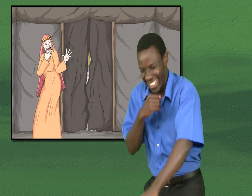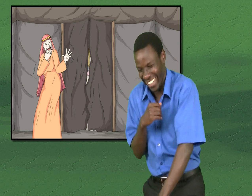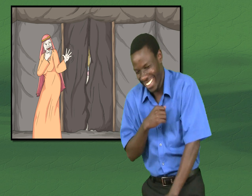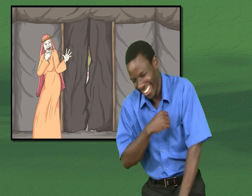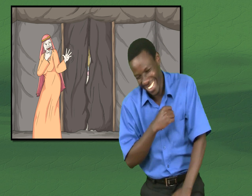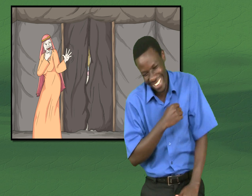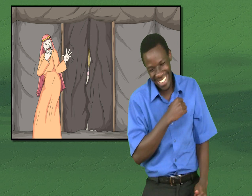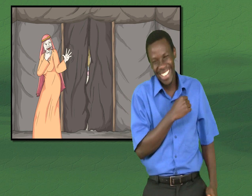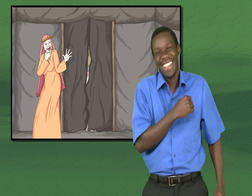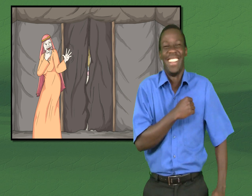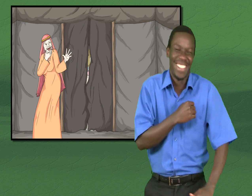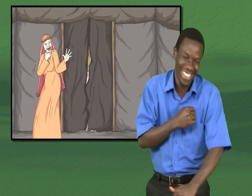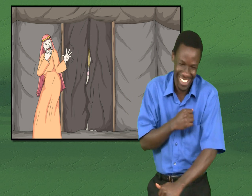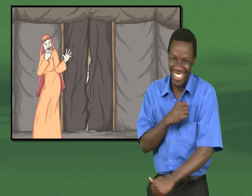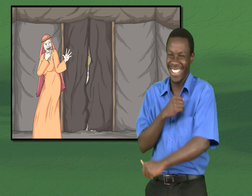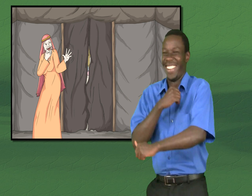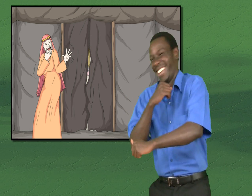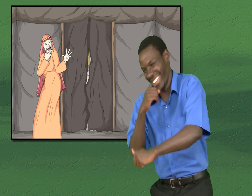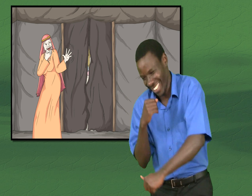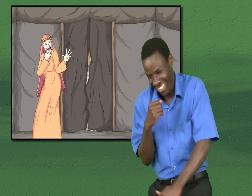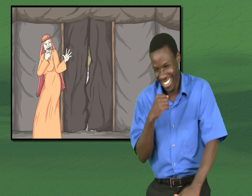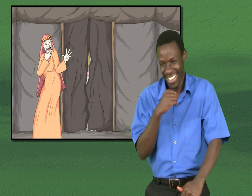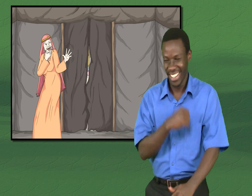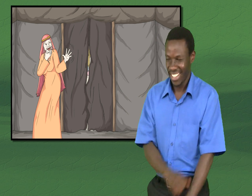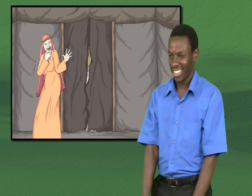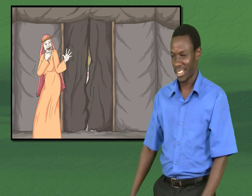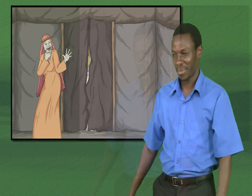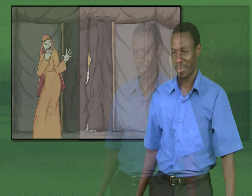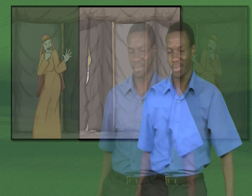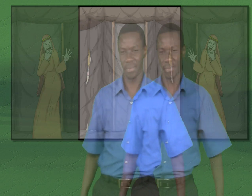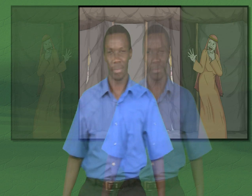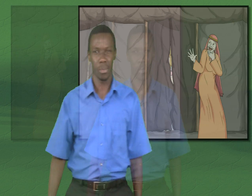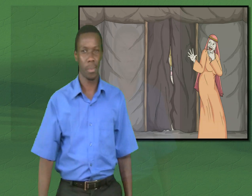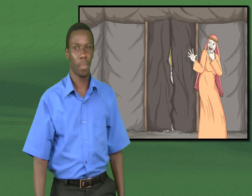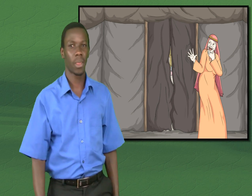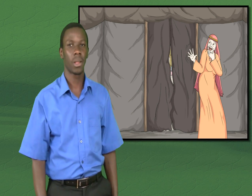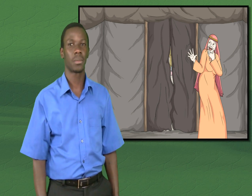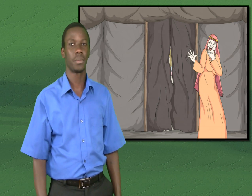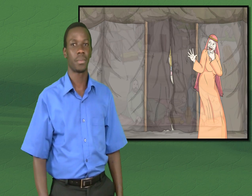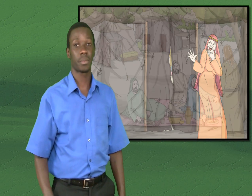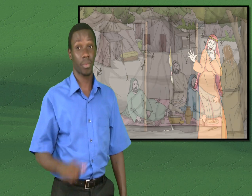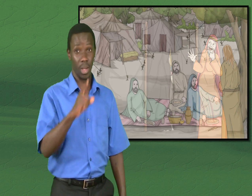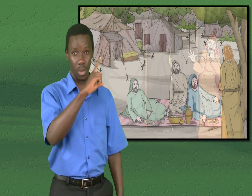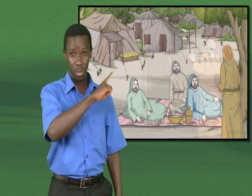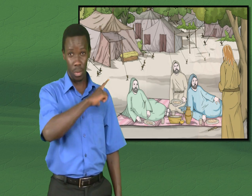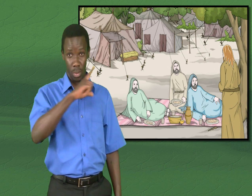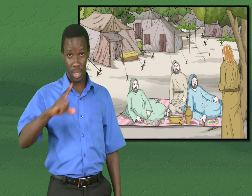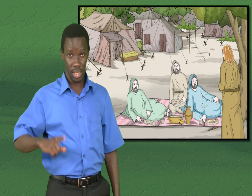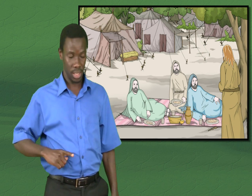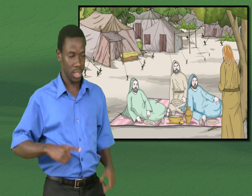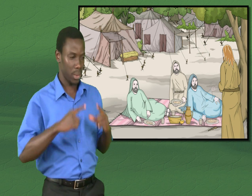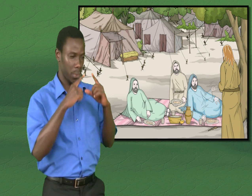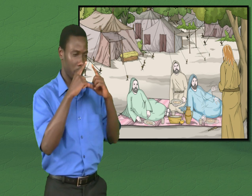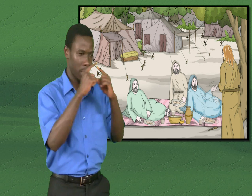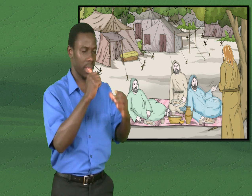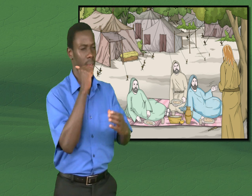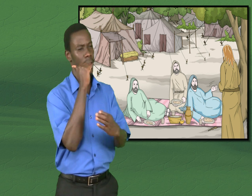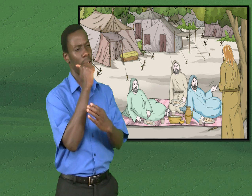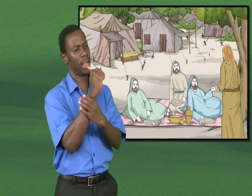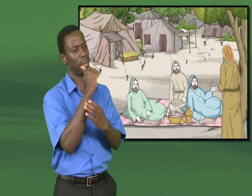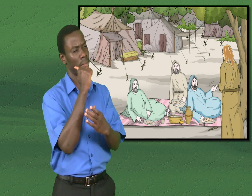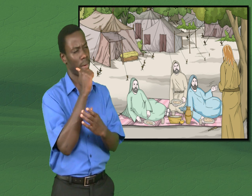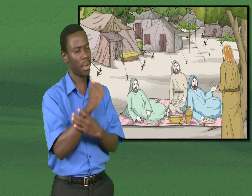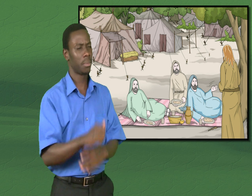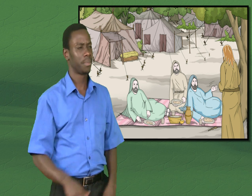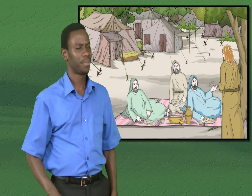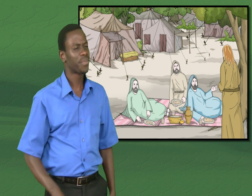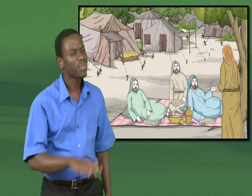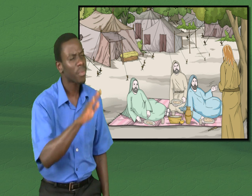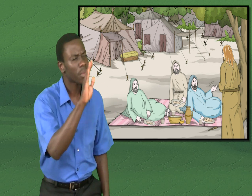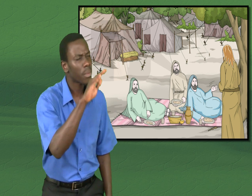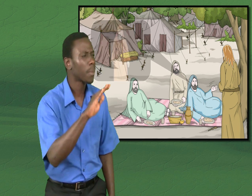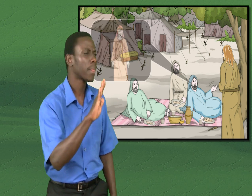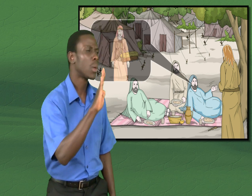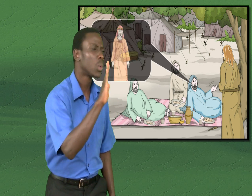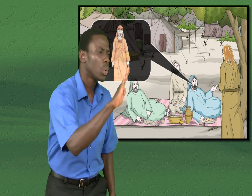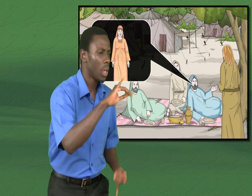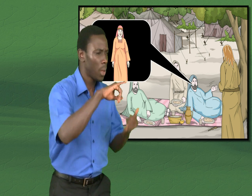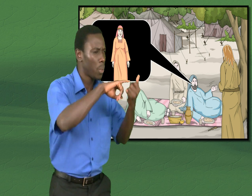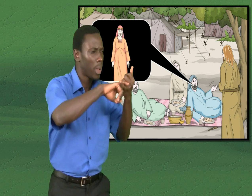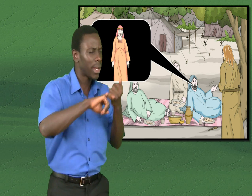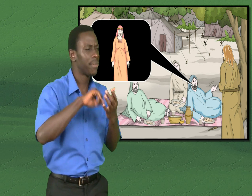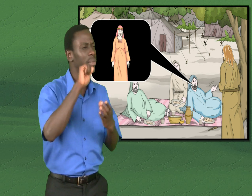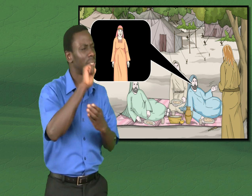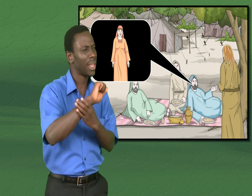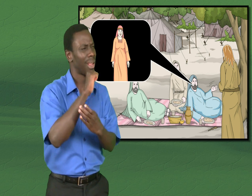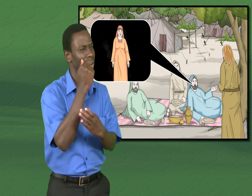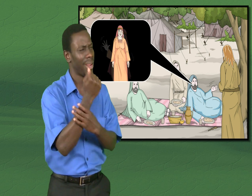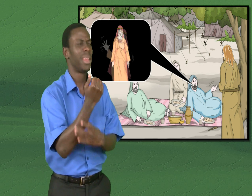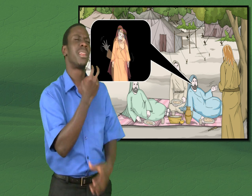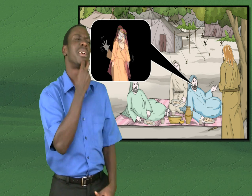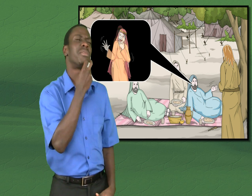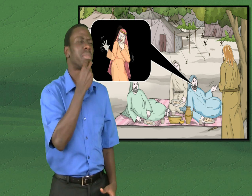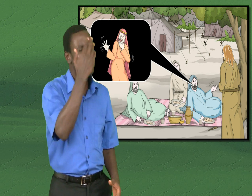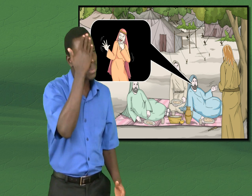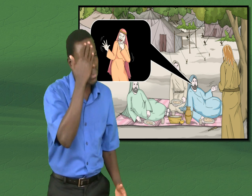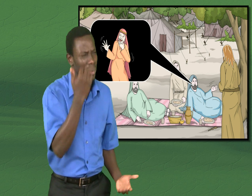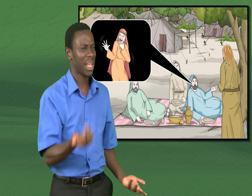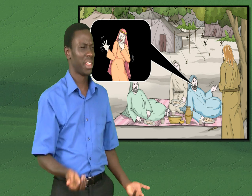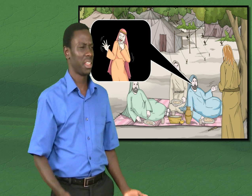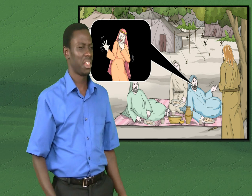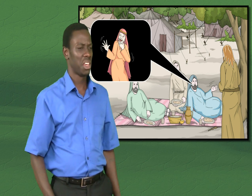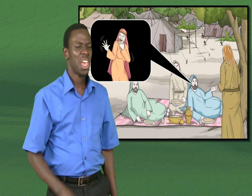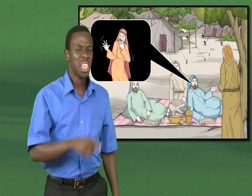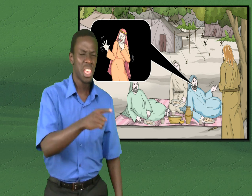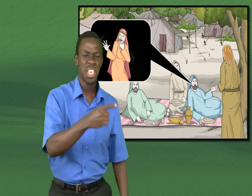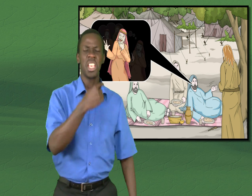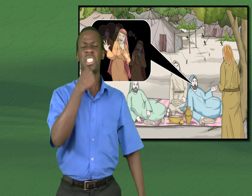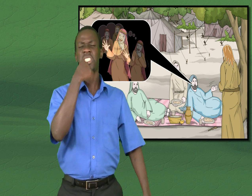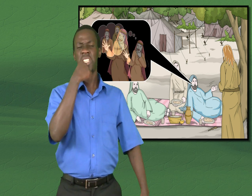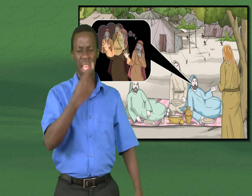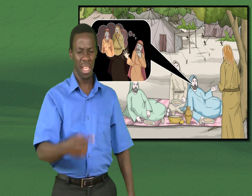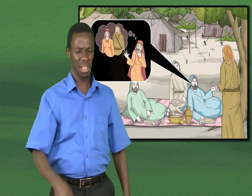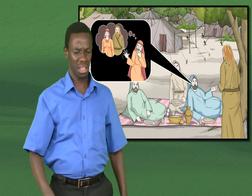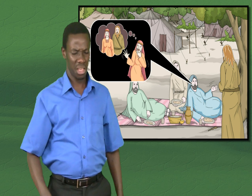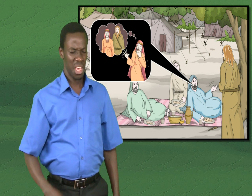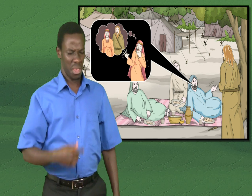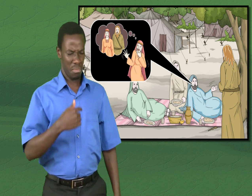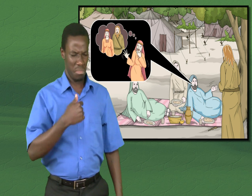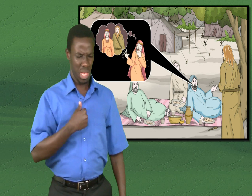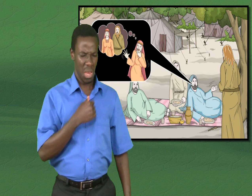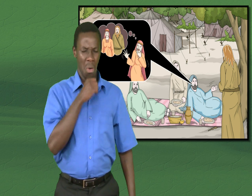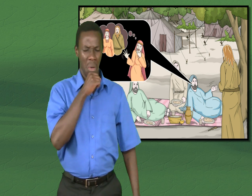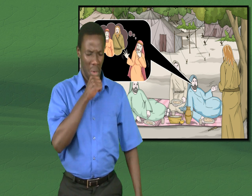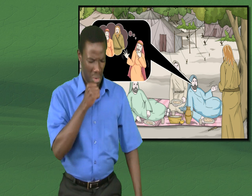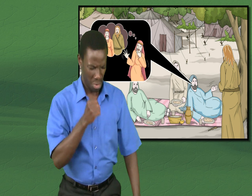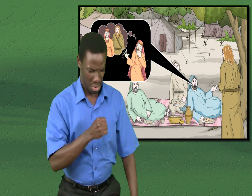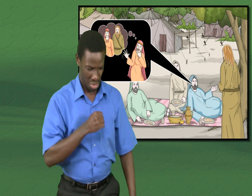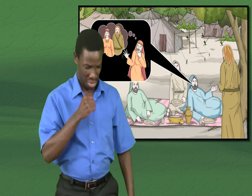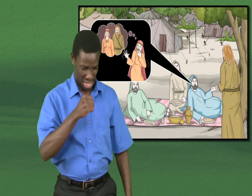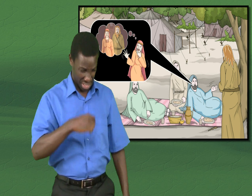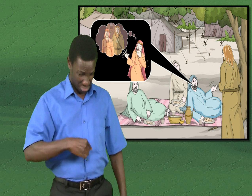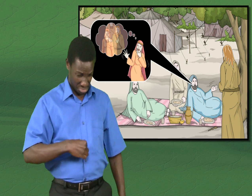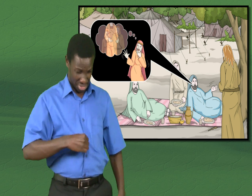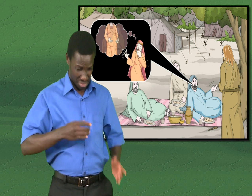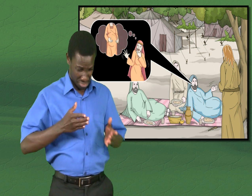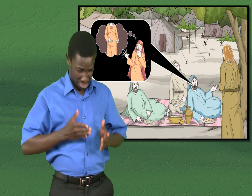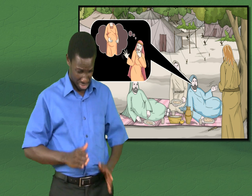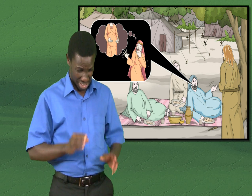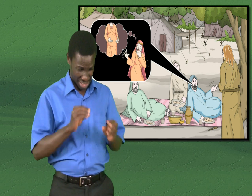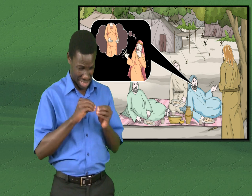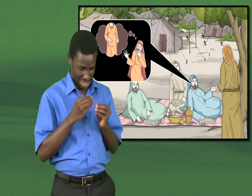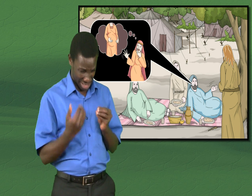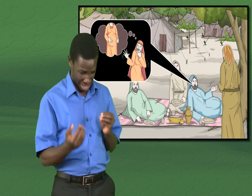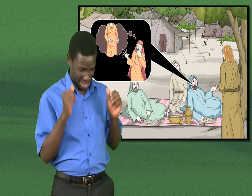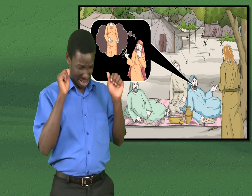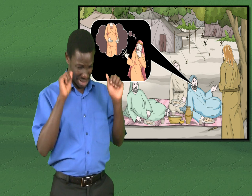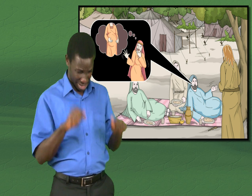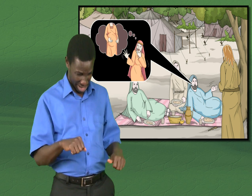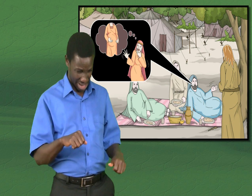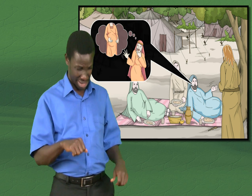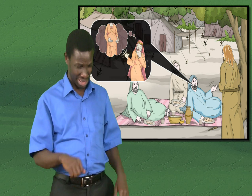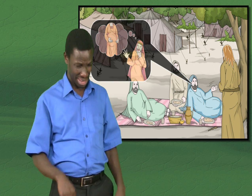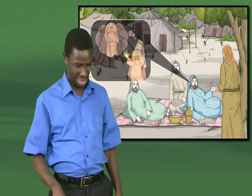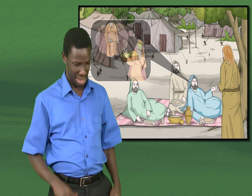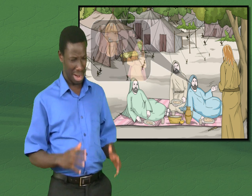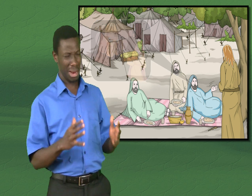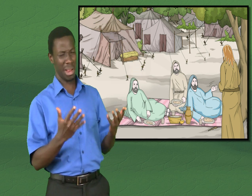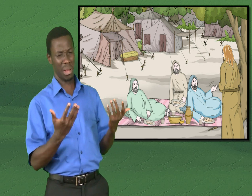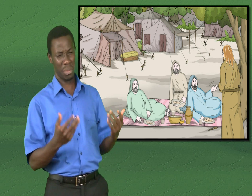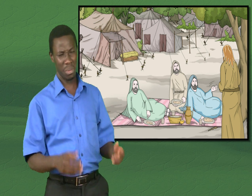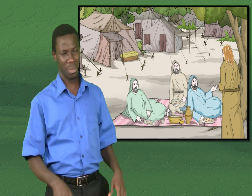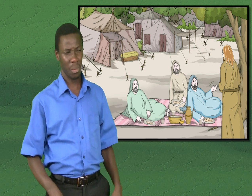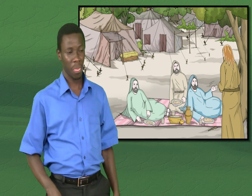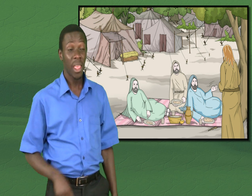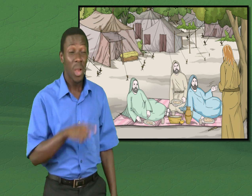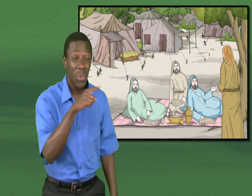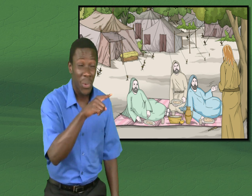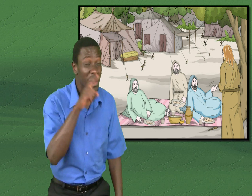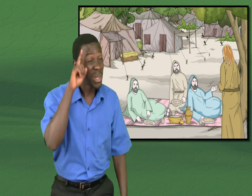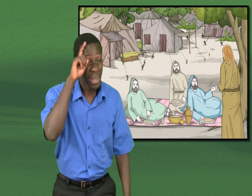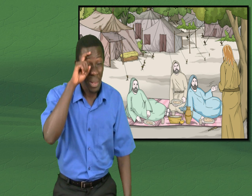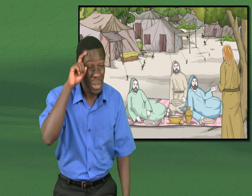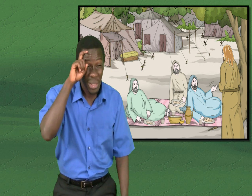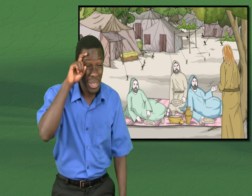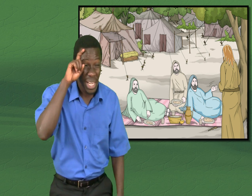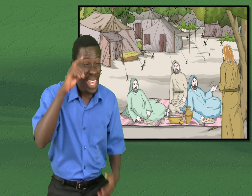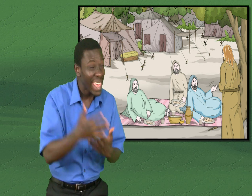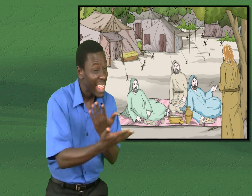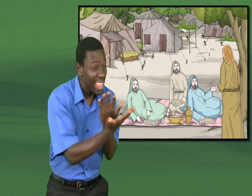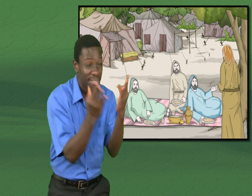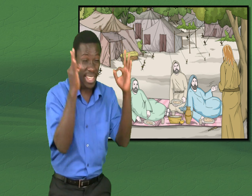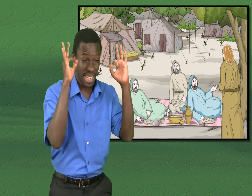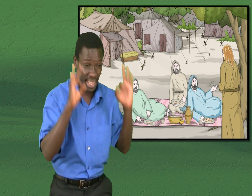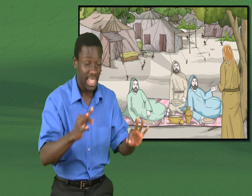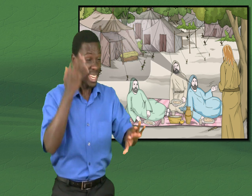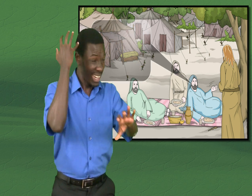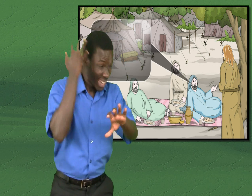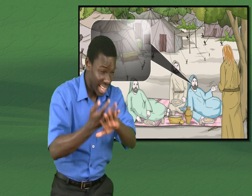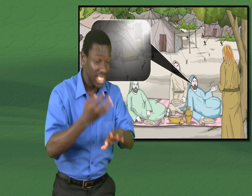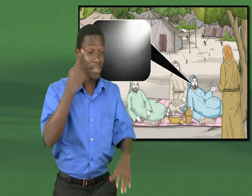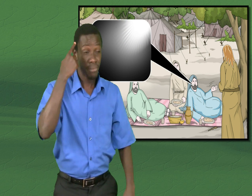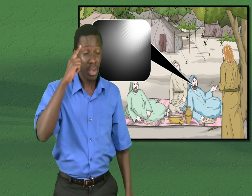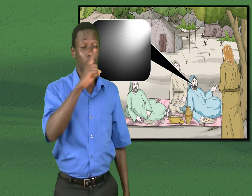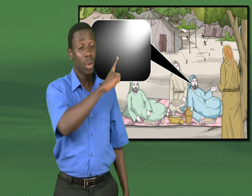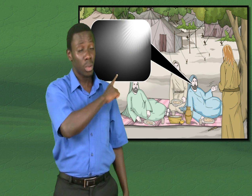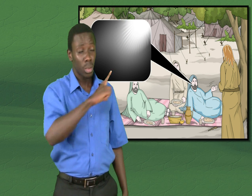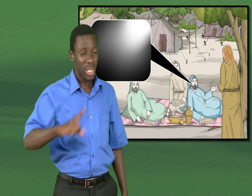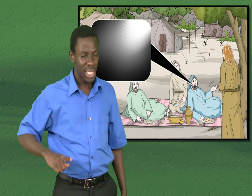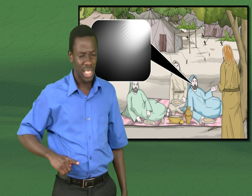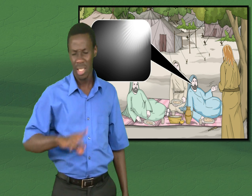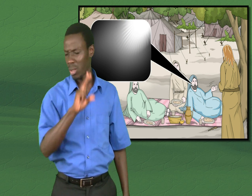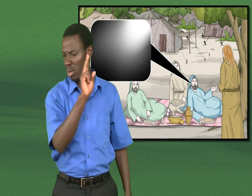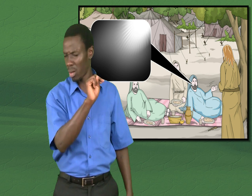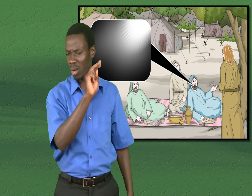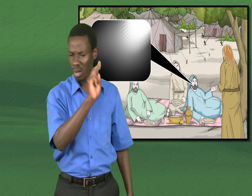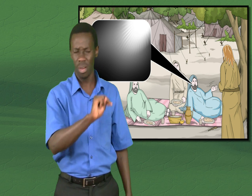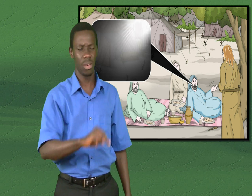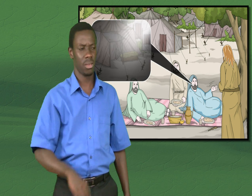And the LORD asked Abraham, “Why did Sarah laugh and say, ‘Can I really bear a child when I am old?’